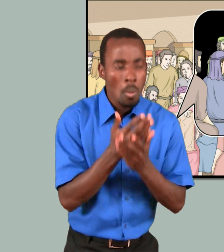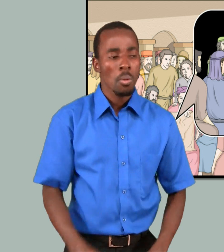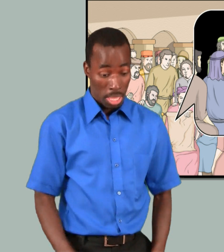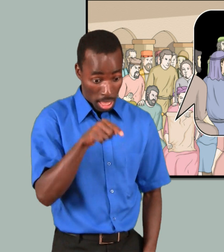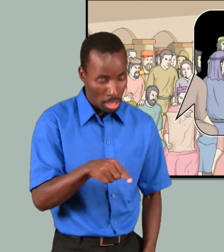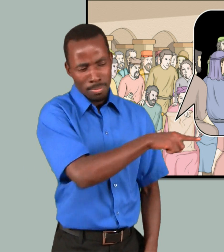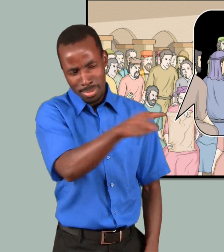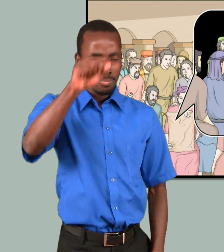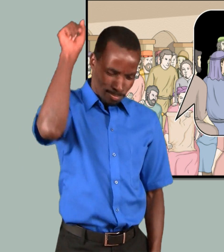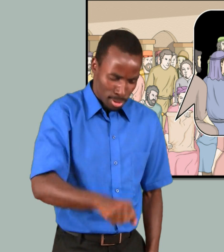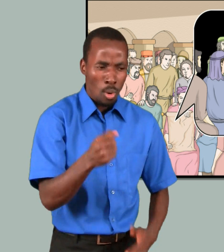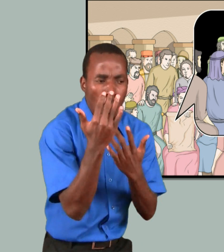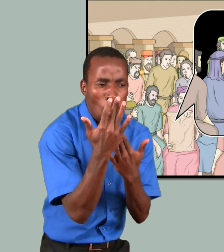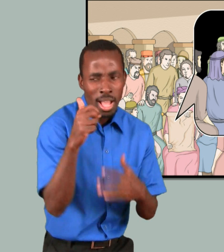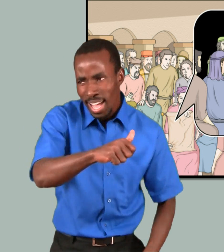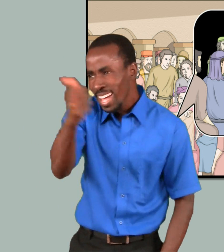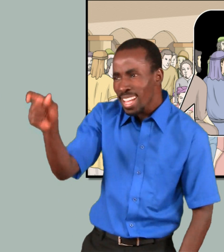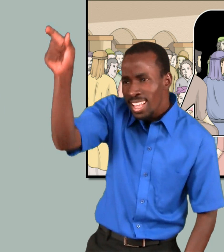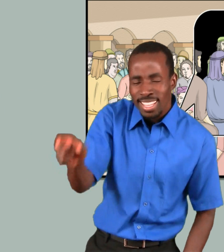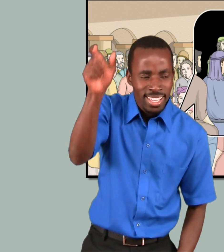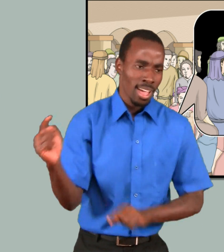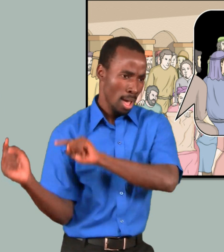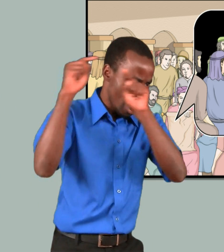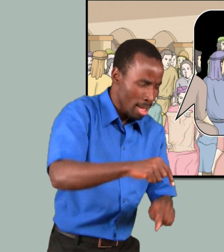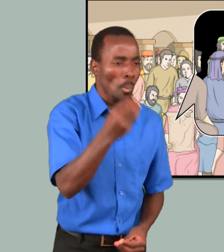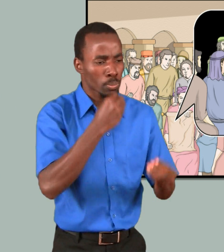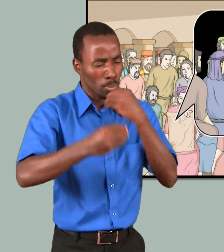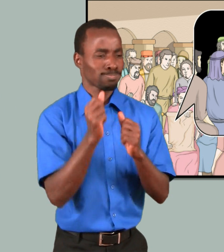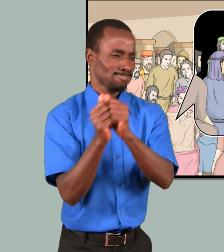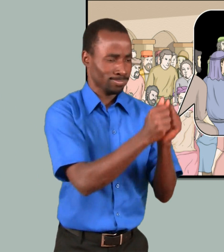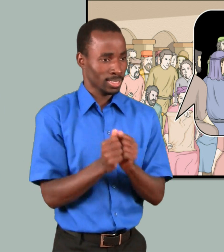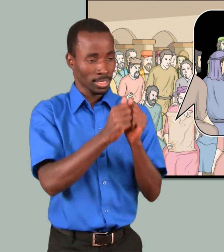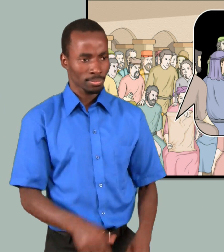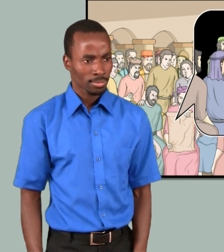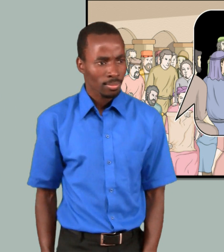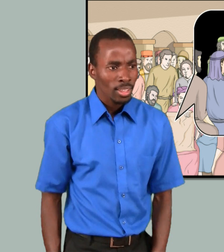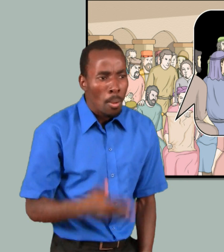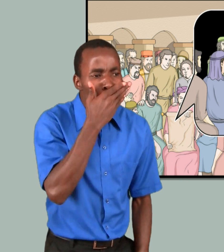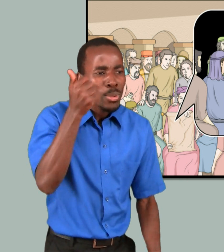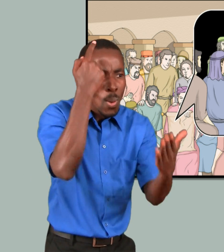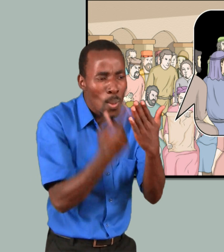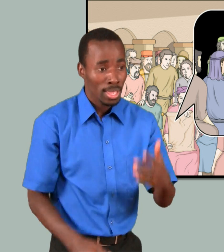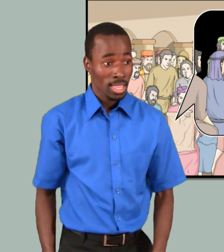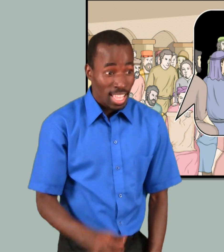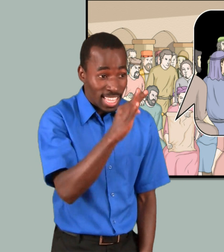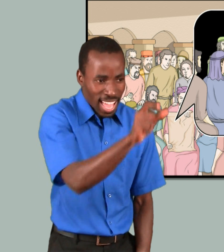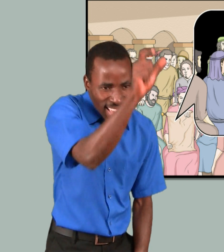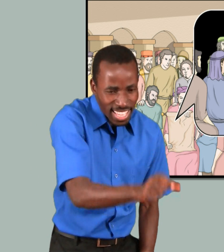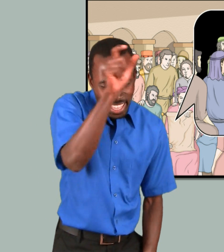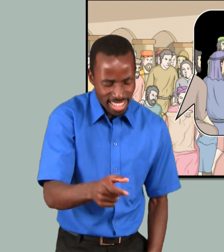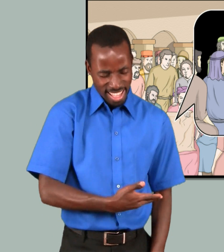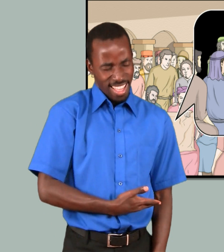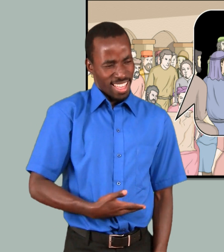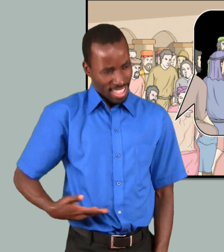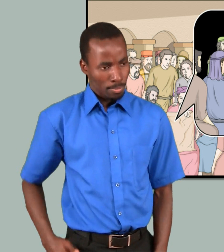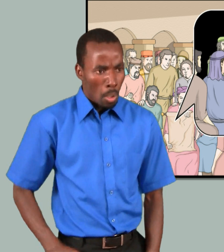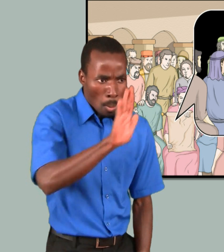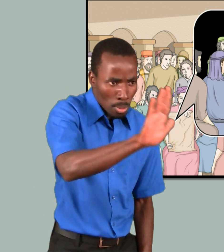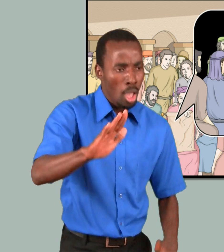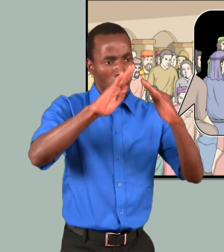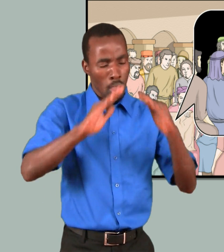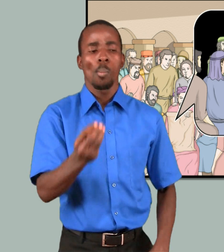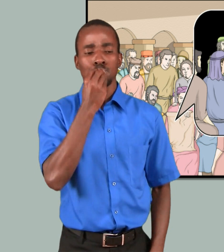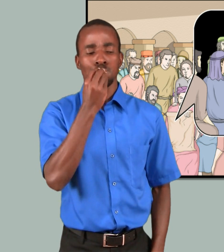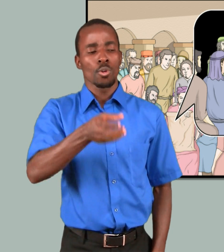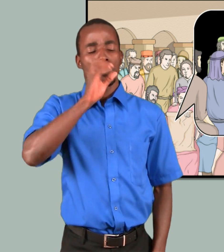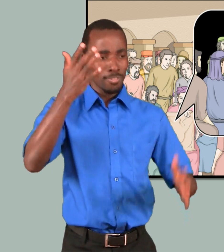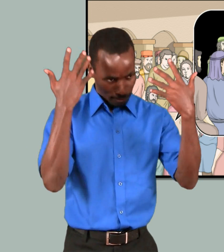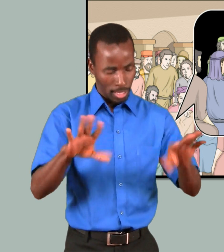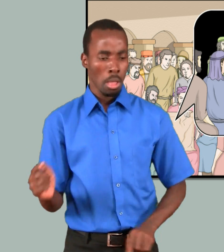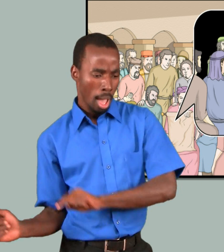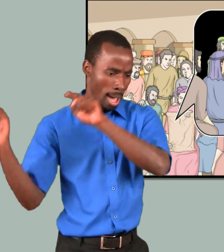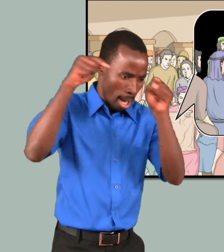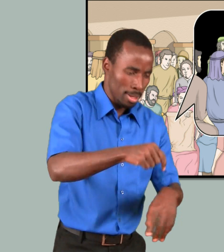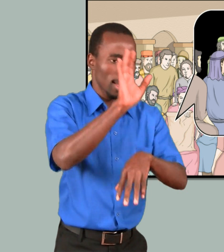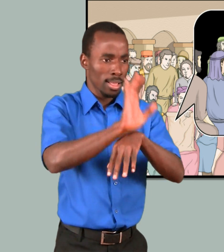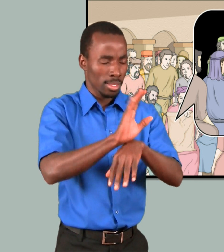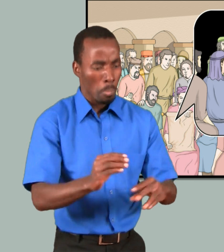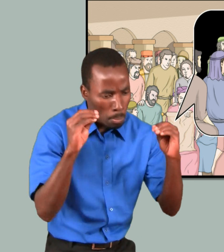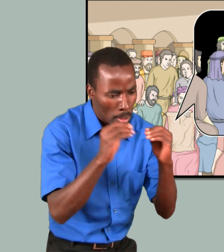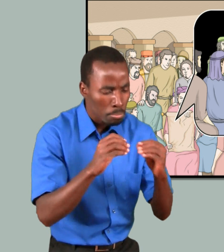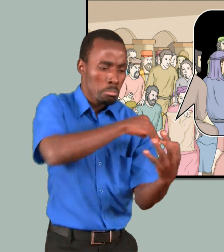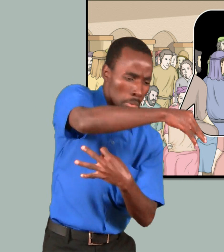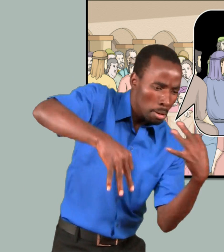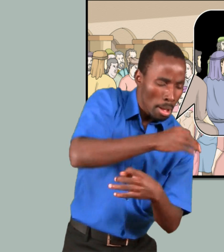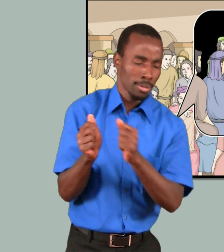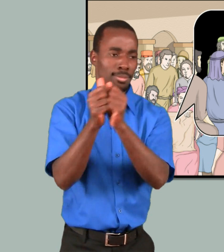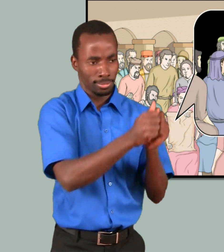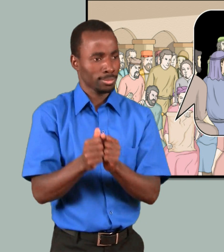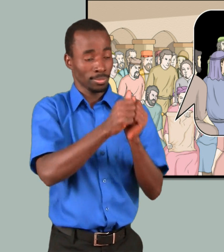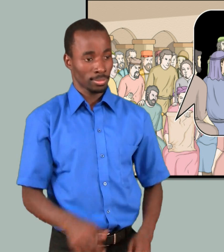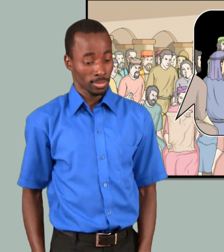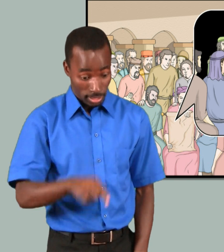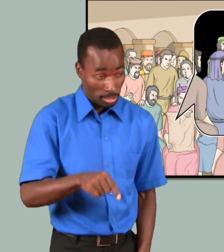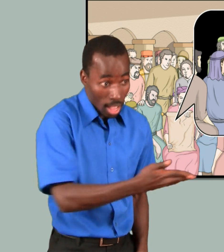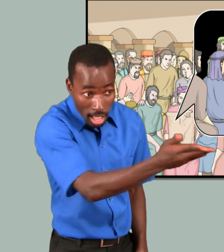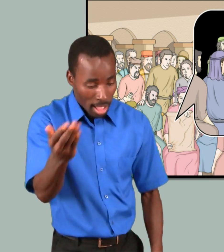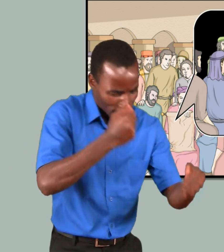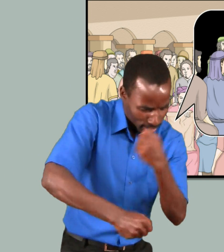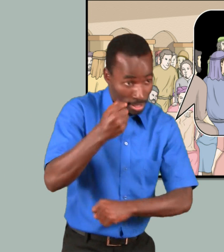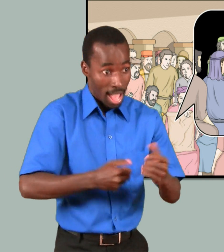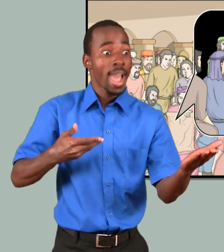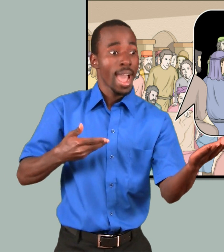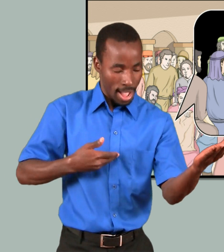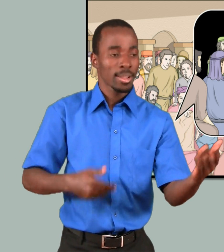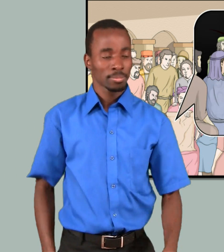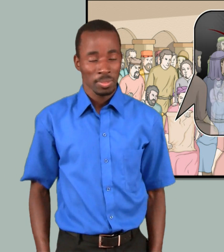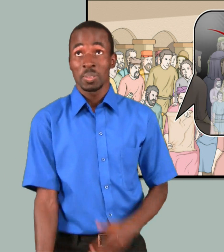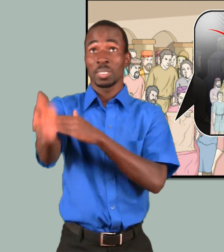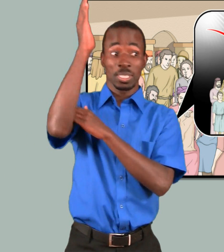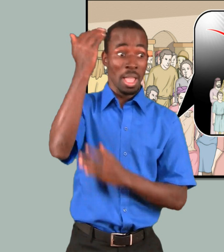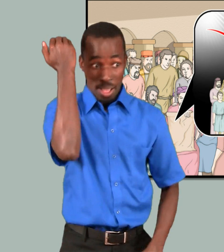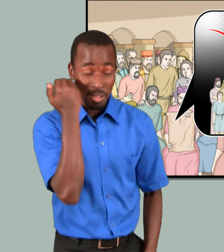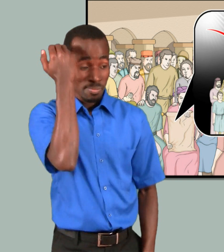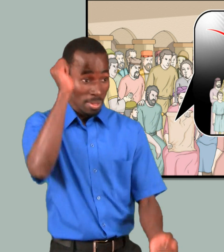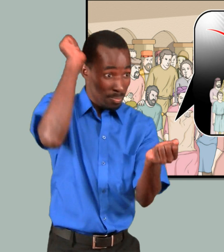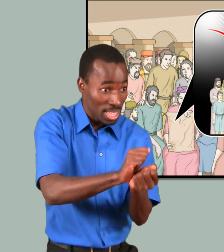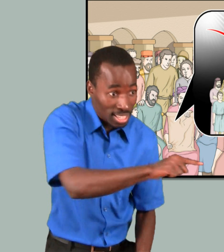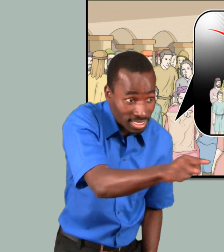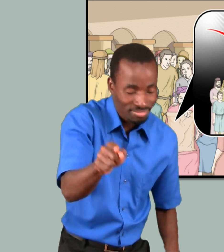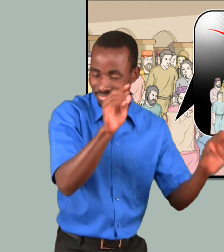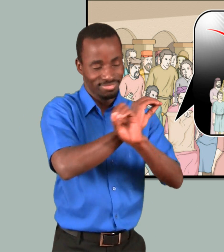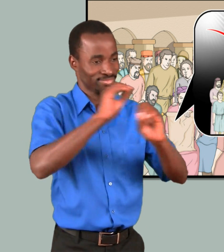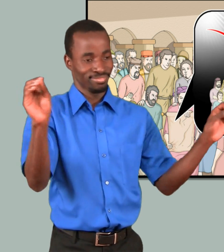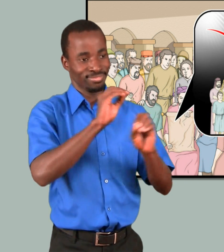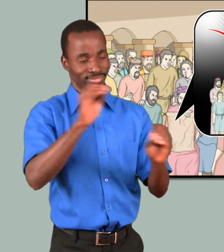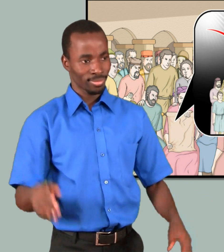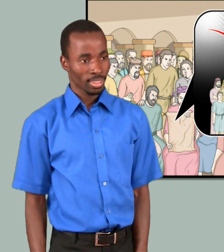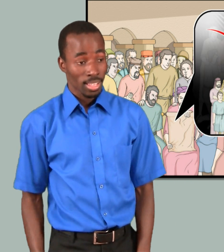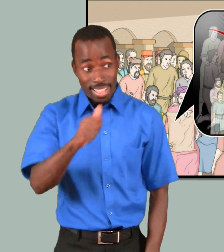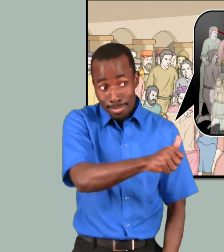If anyone is hungry, he should eat at home, so that when you come together it will not result in judgment.